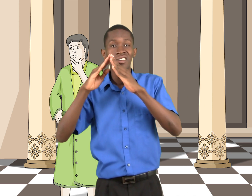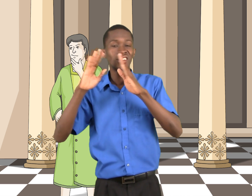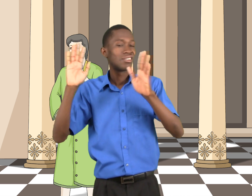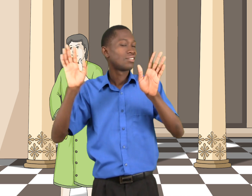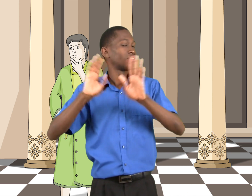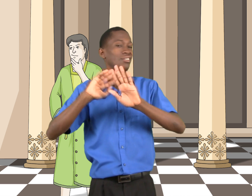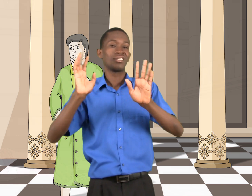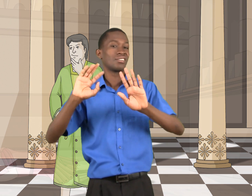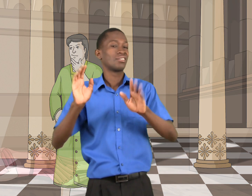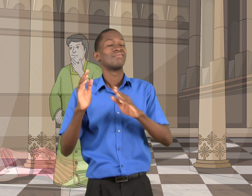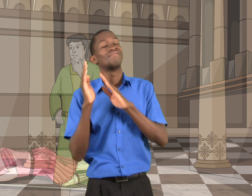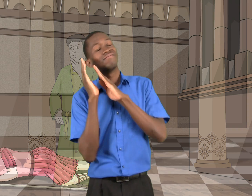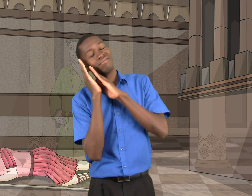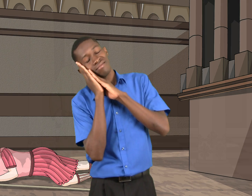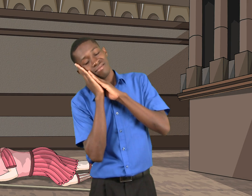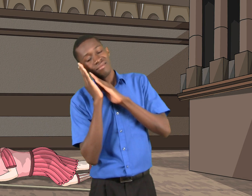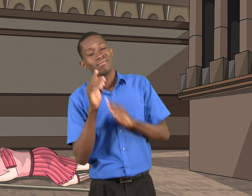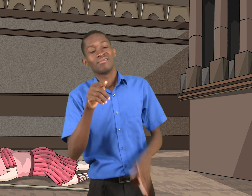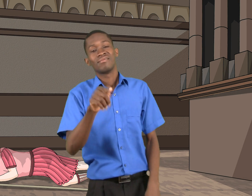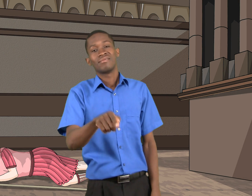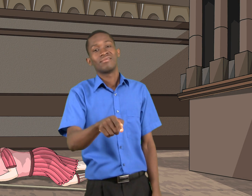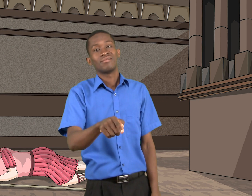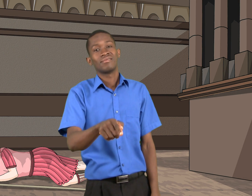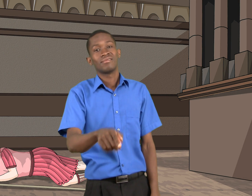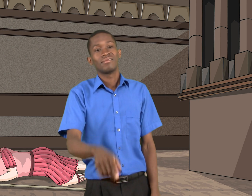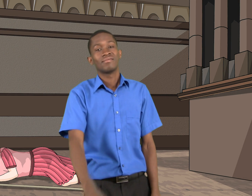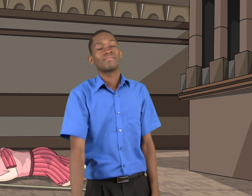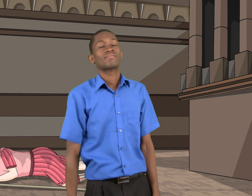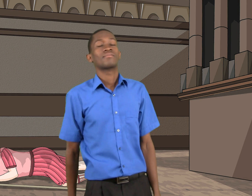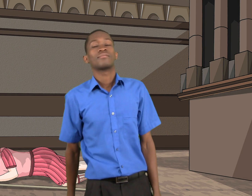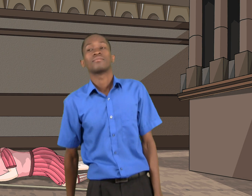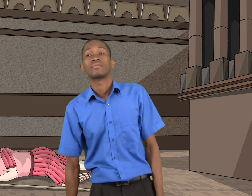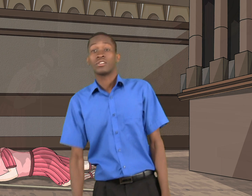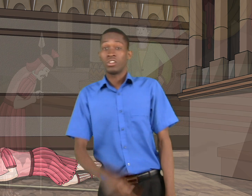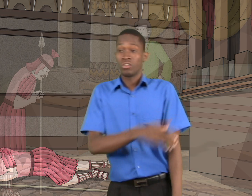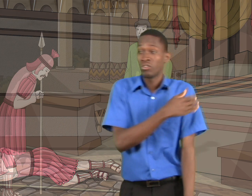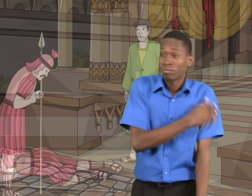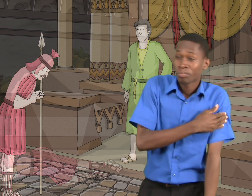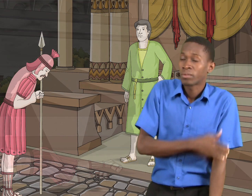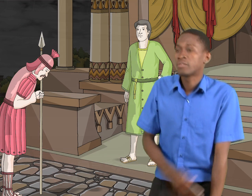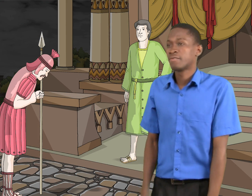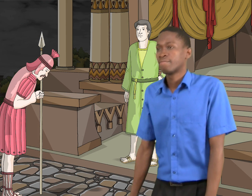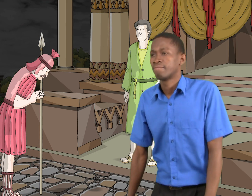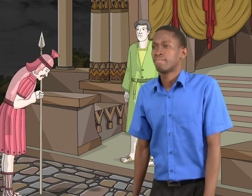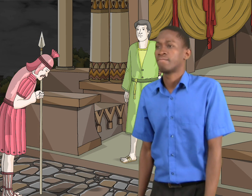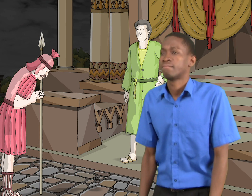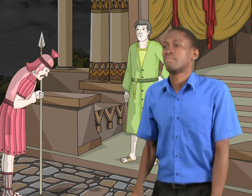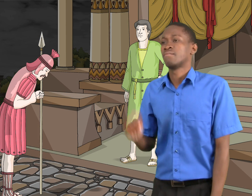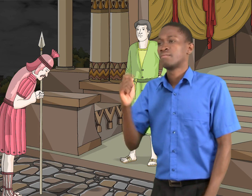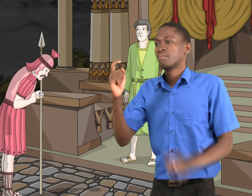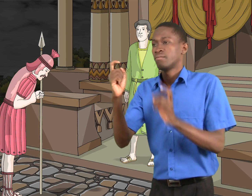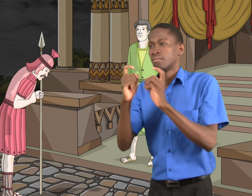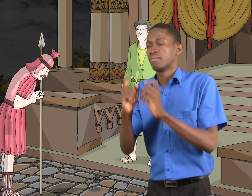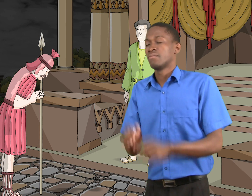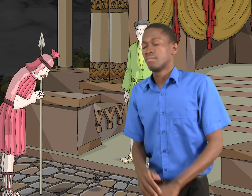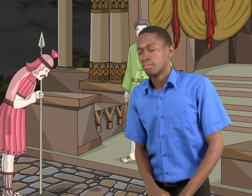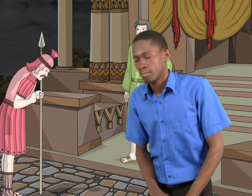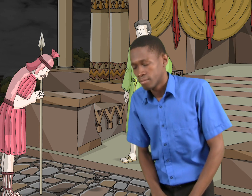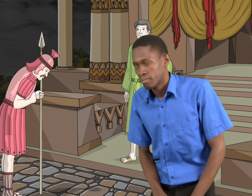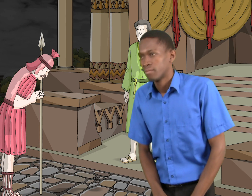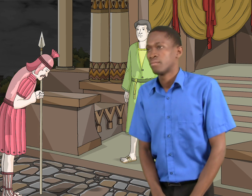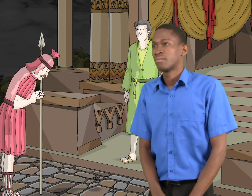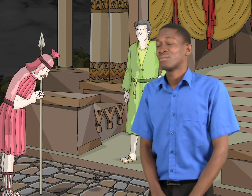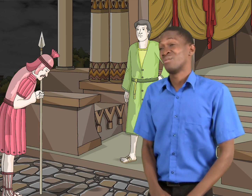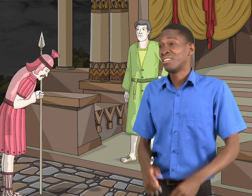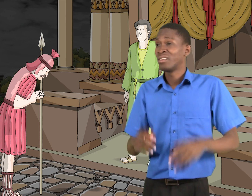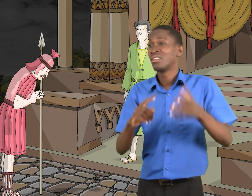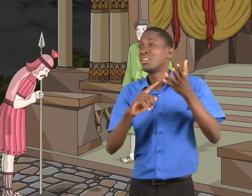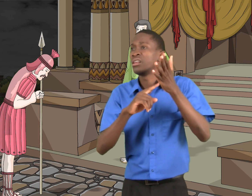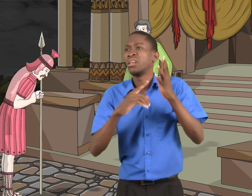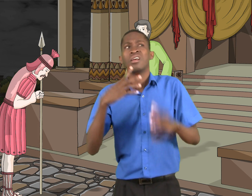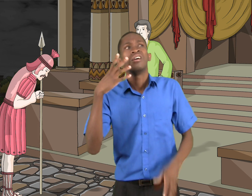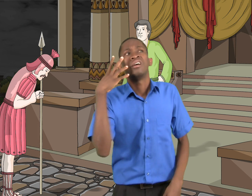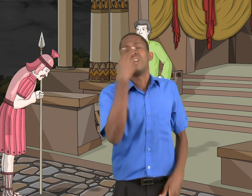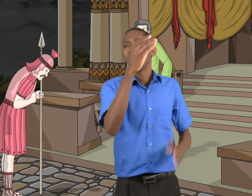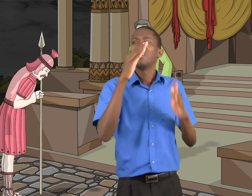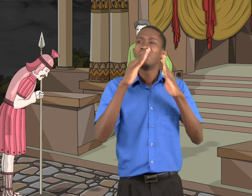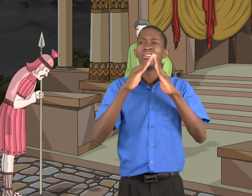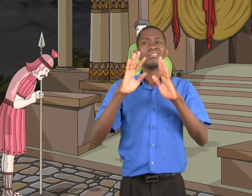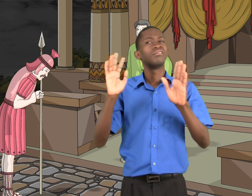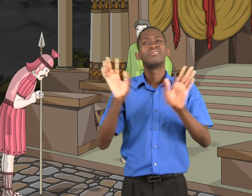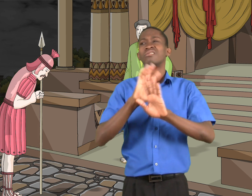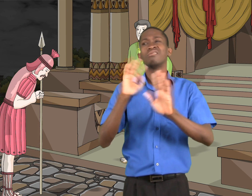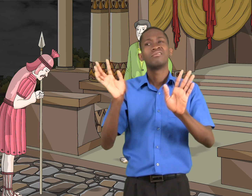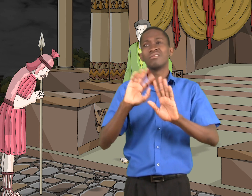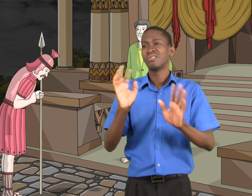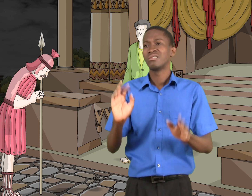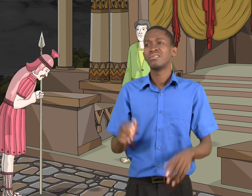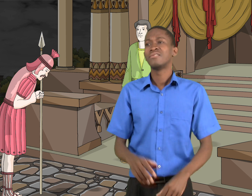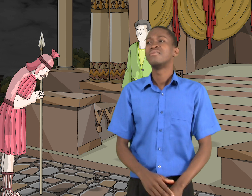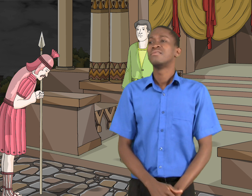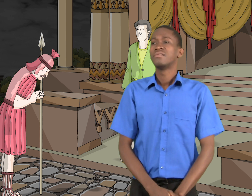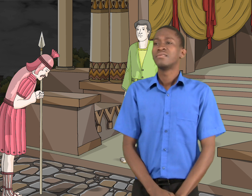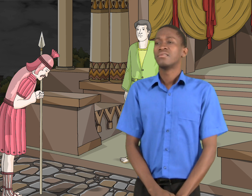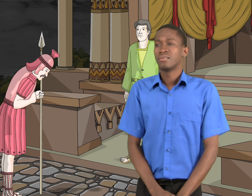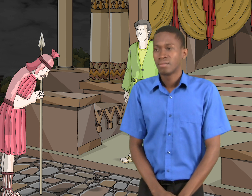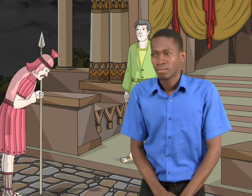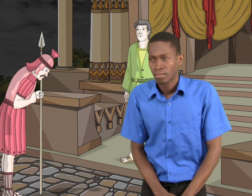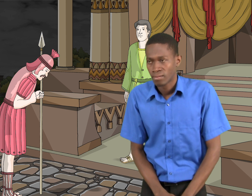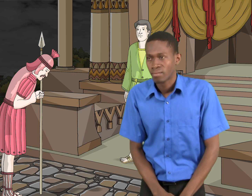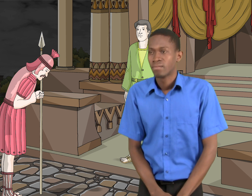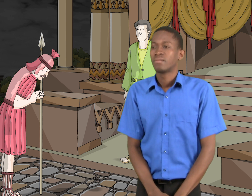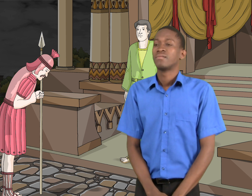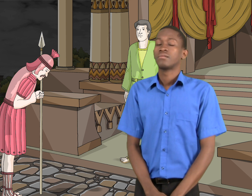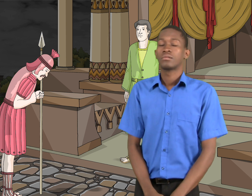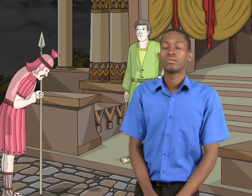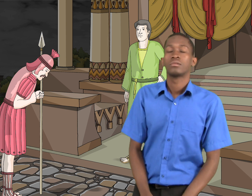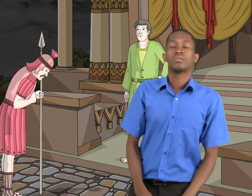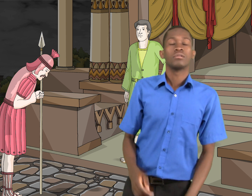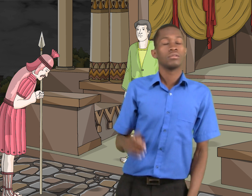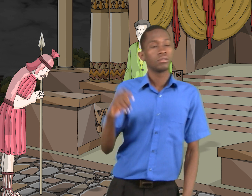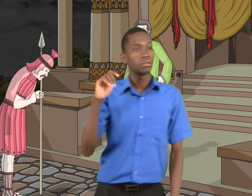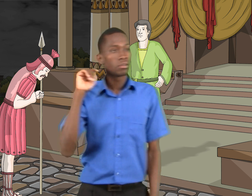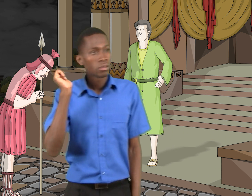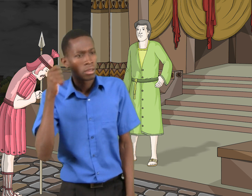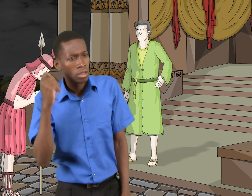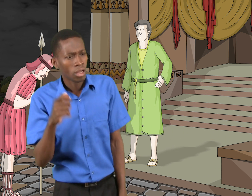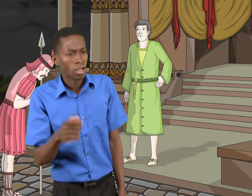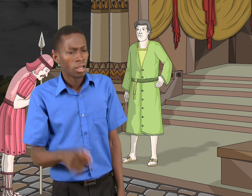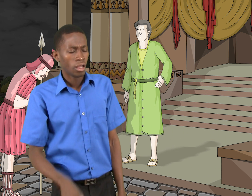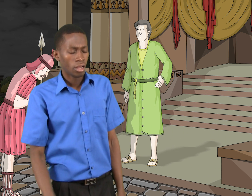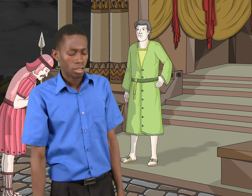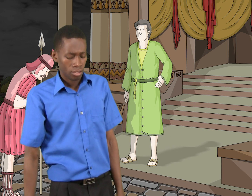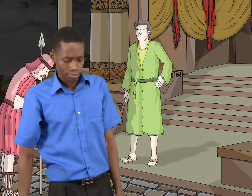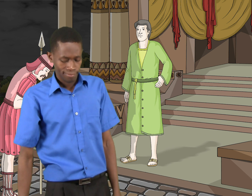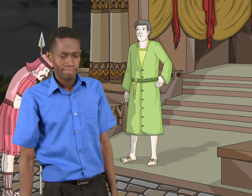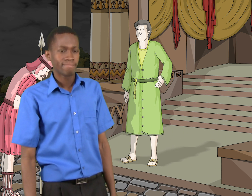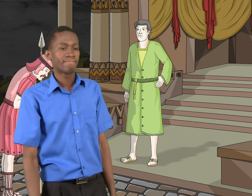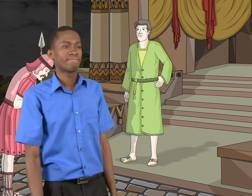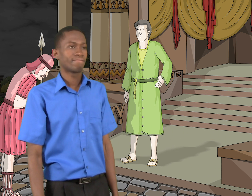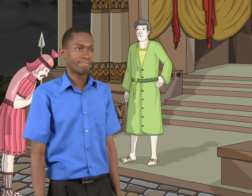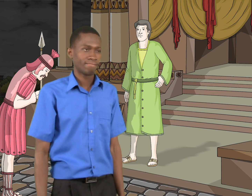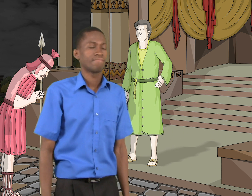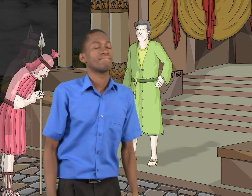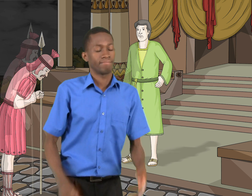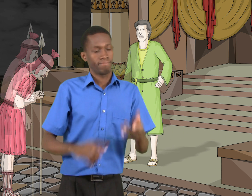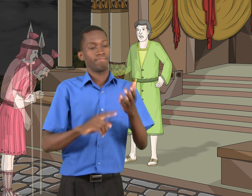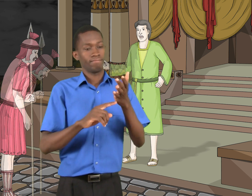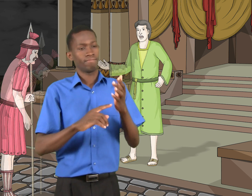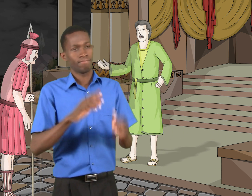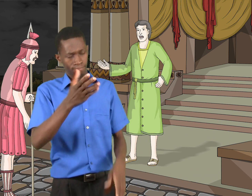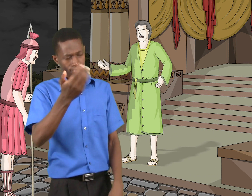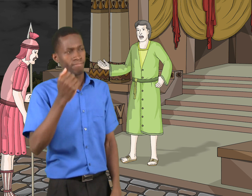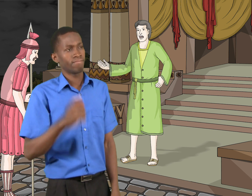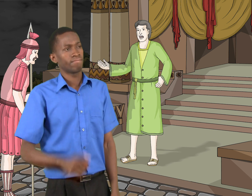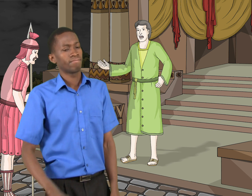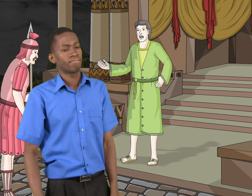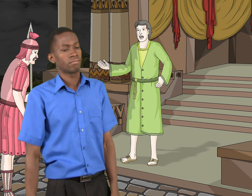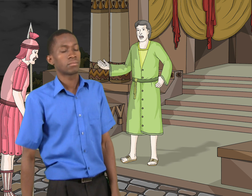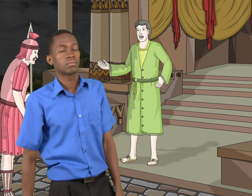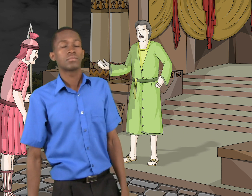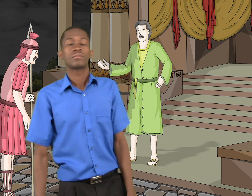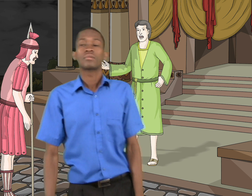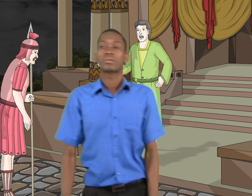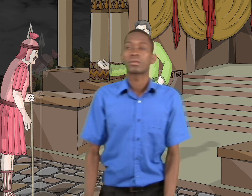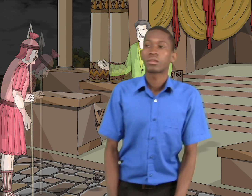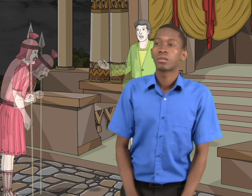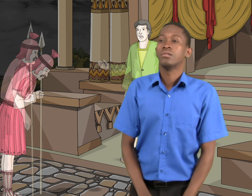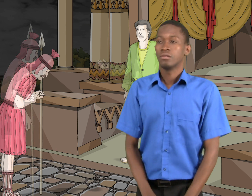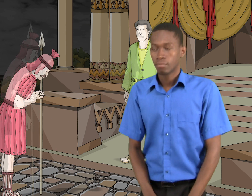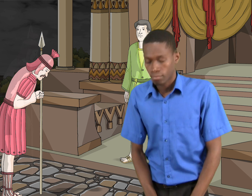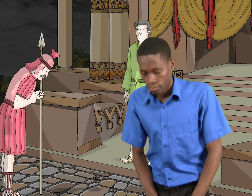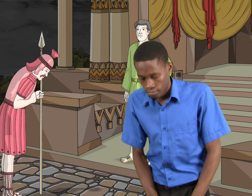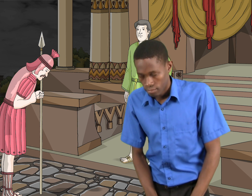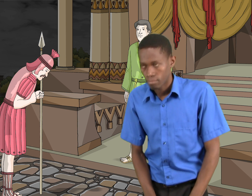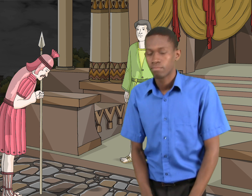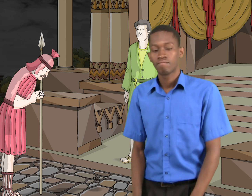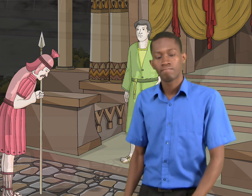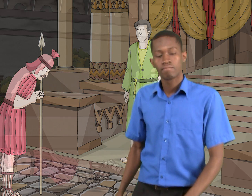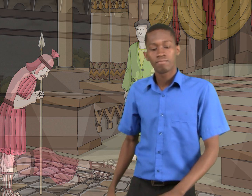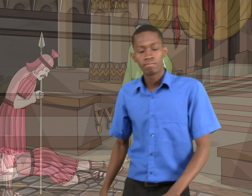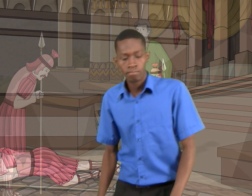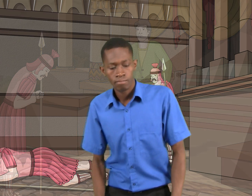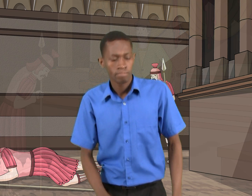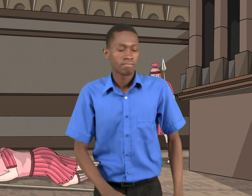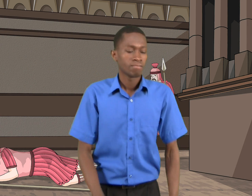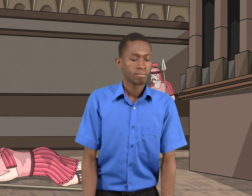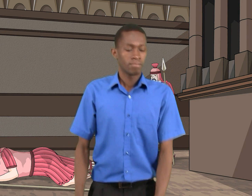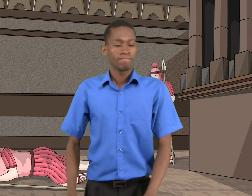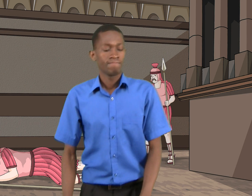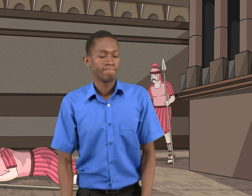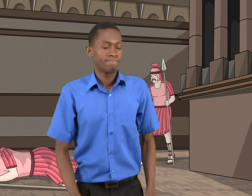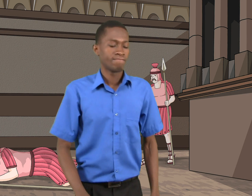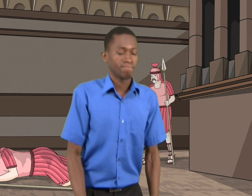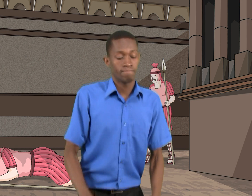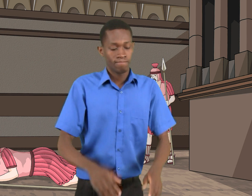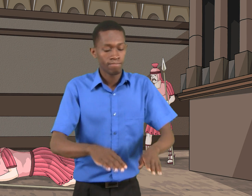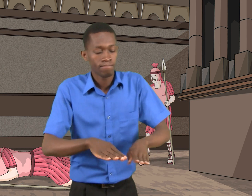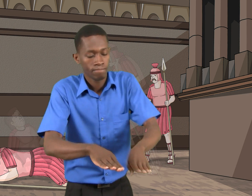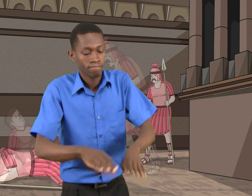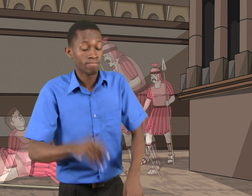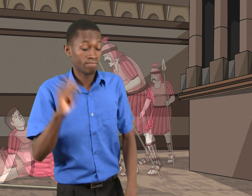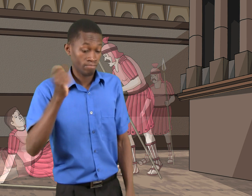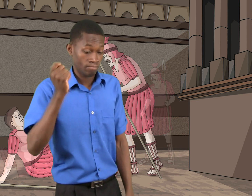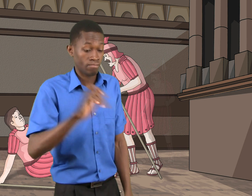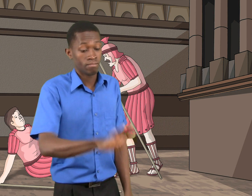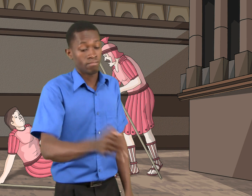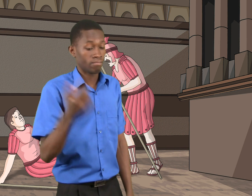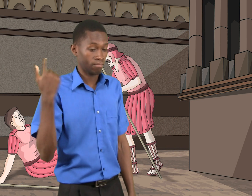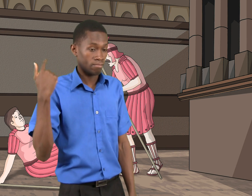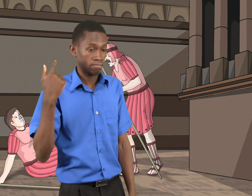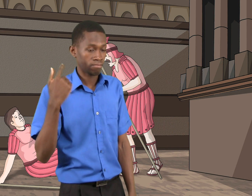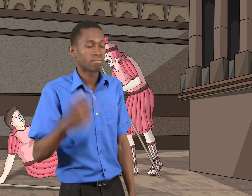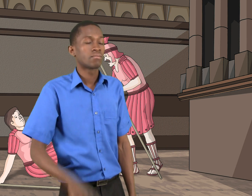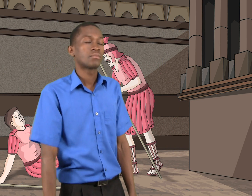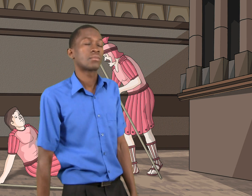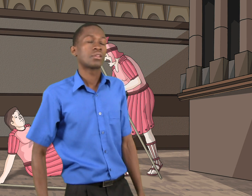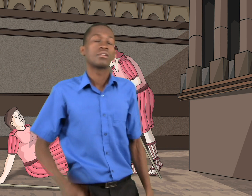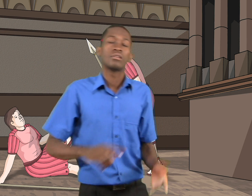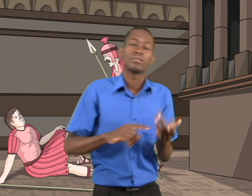But Uriah slept at the door of the palace with all his master’s servants; he did not go down to his house.